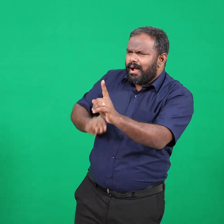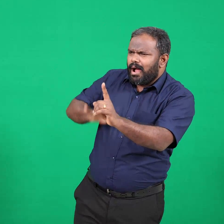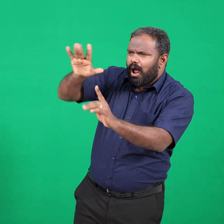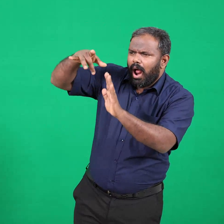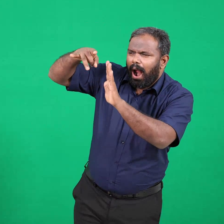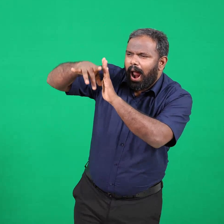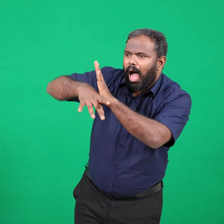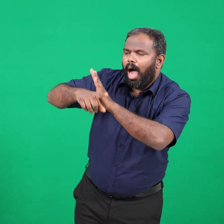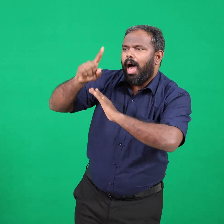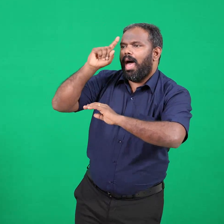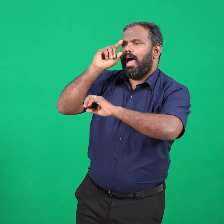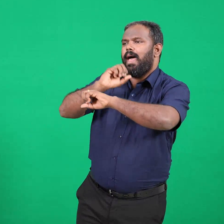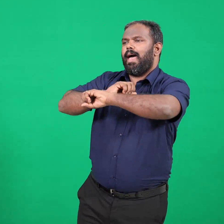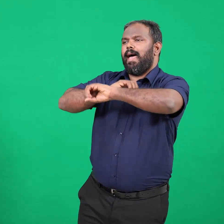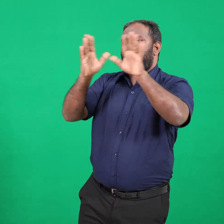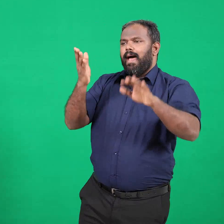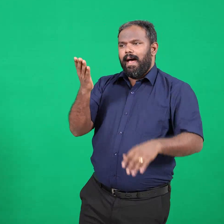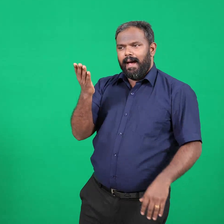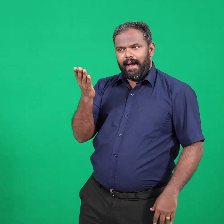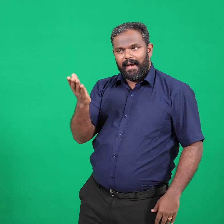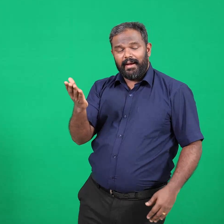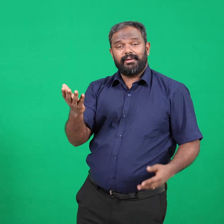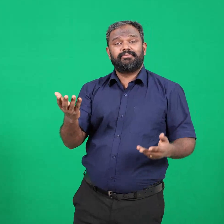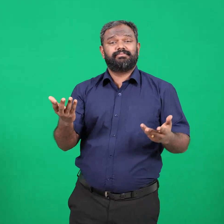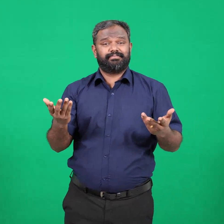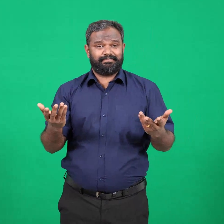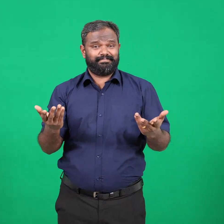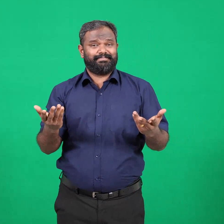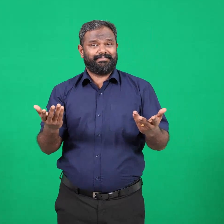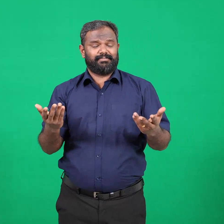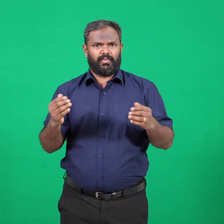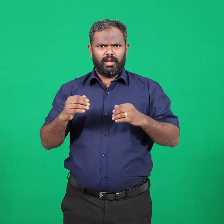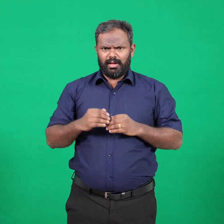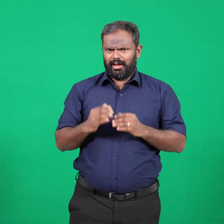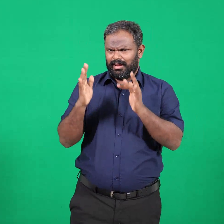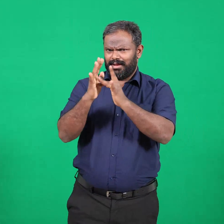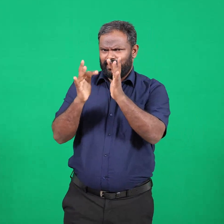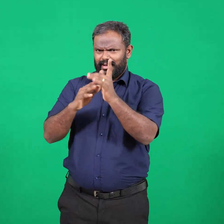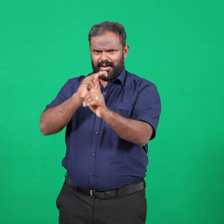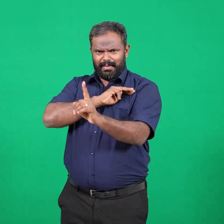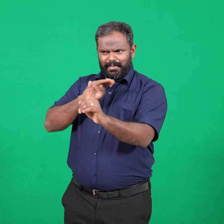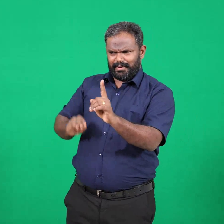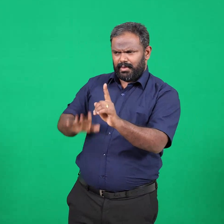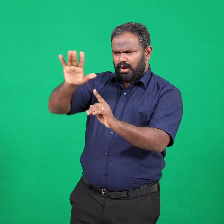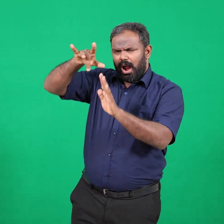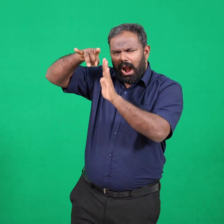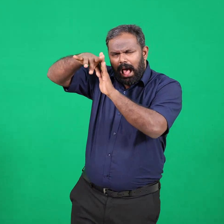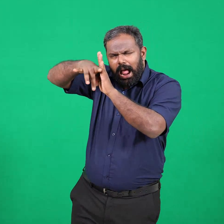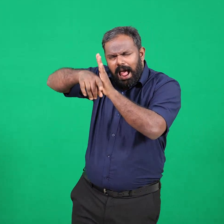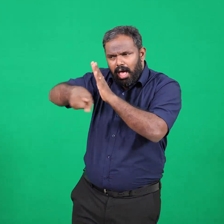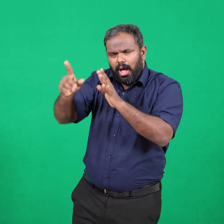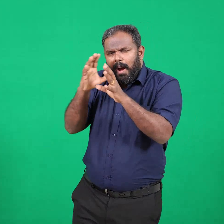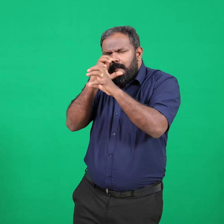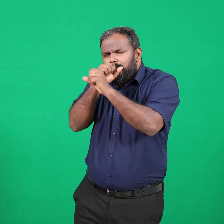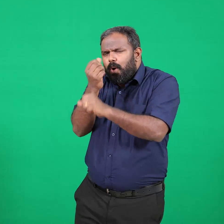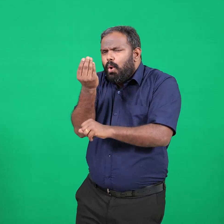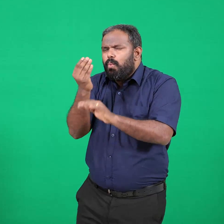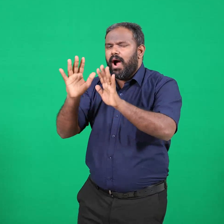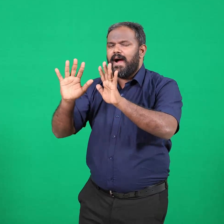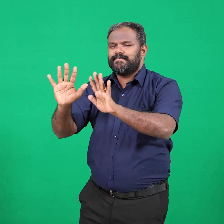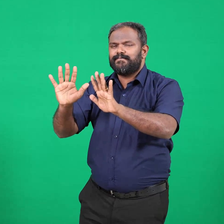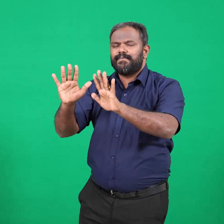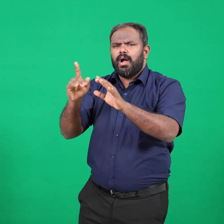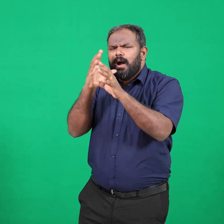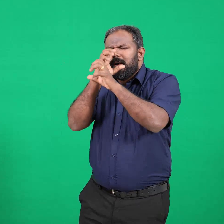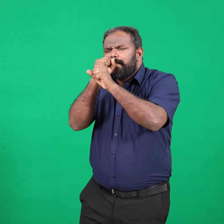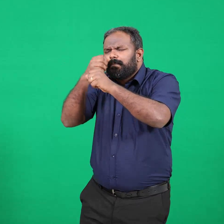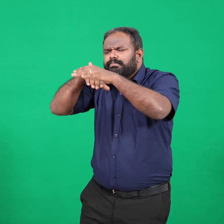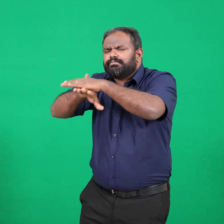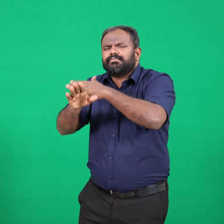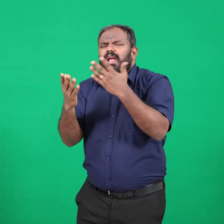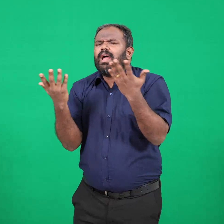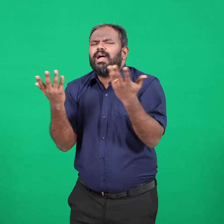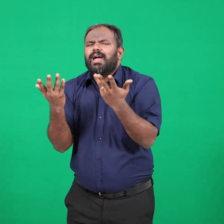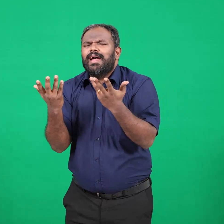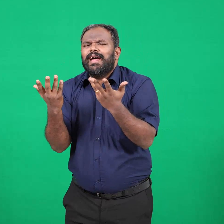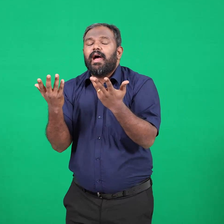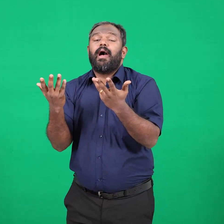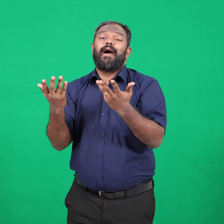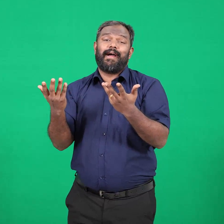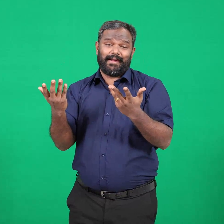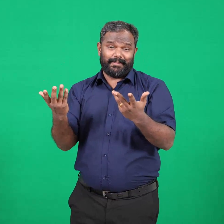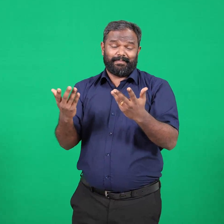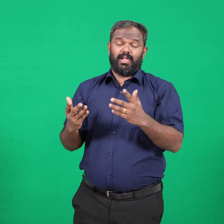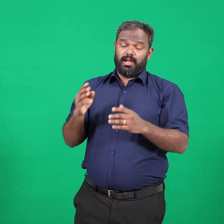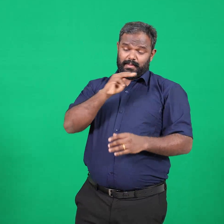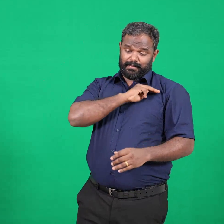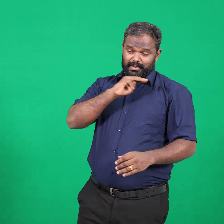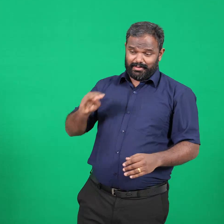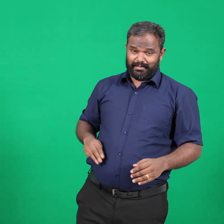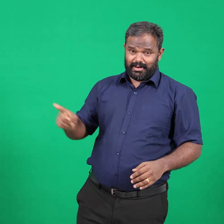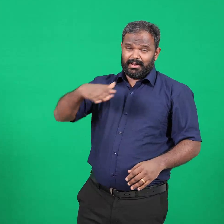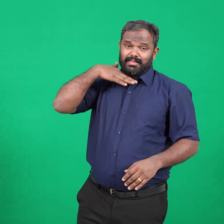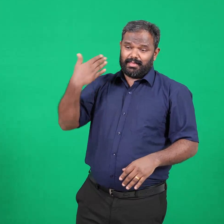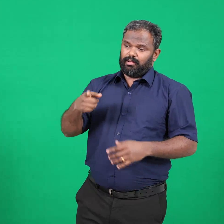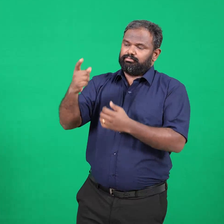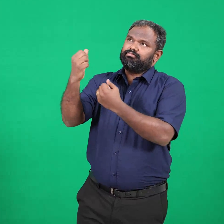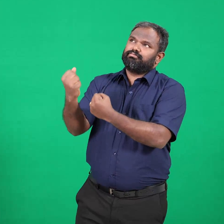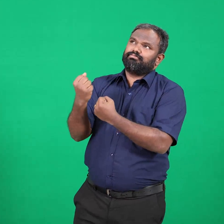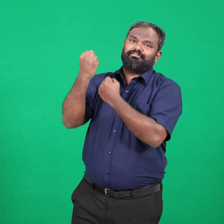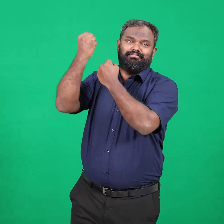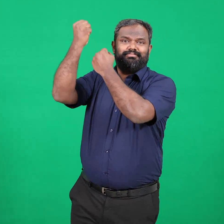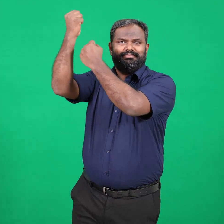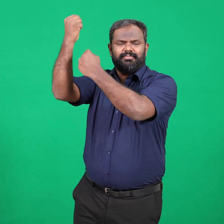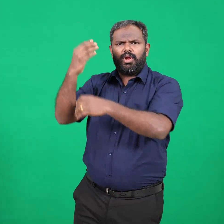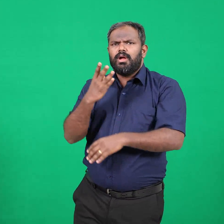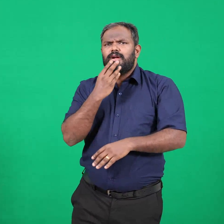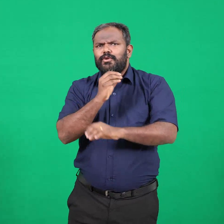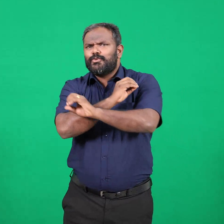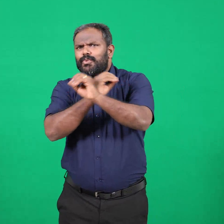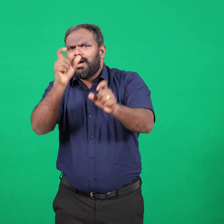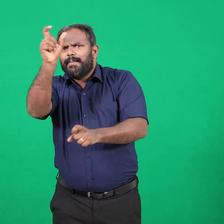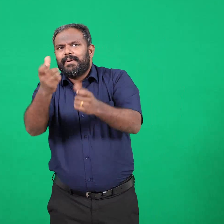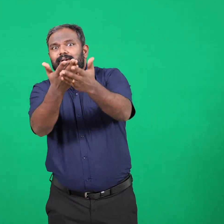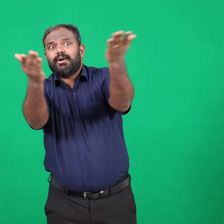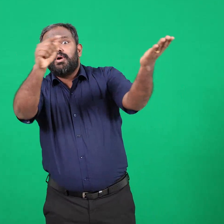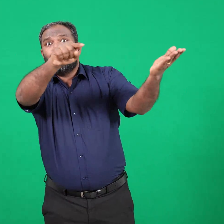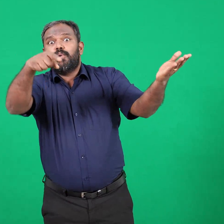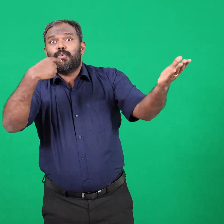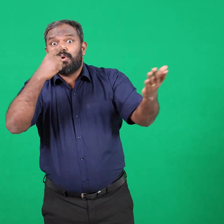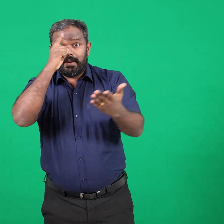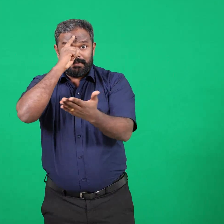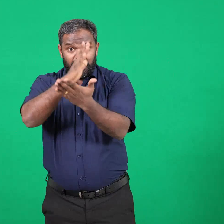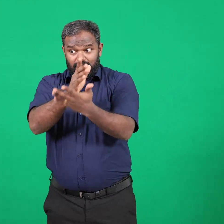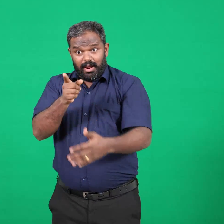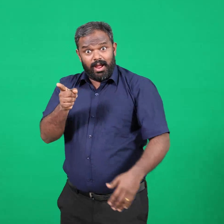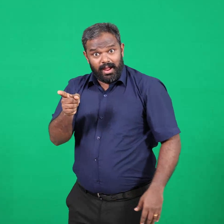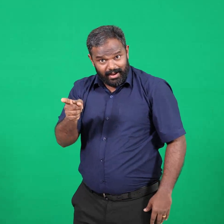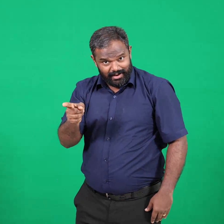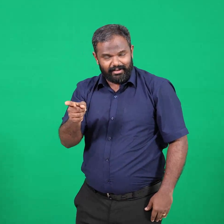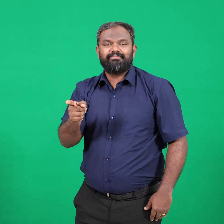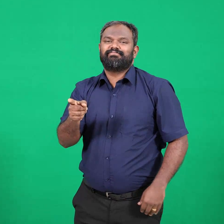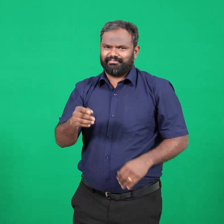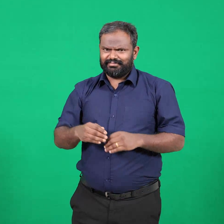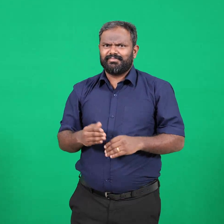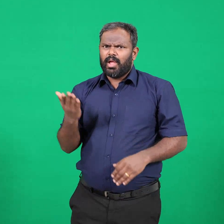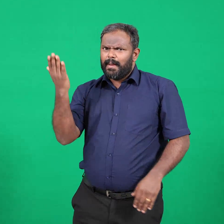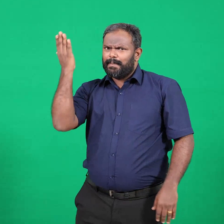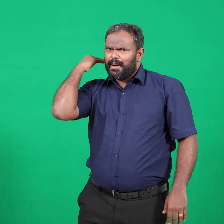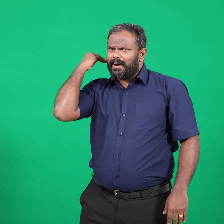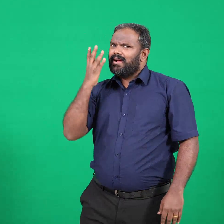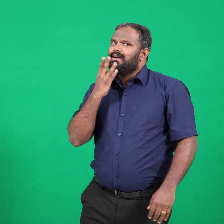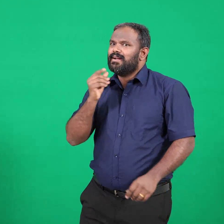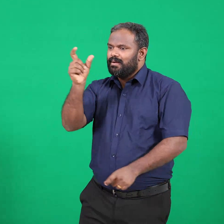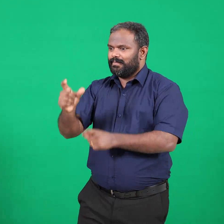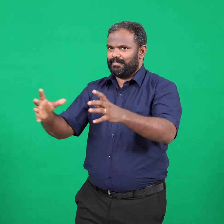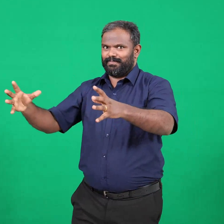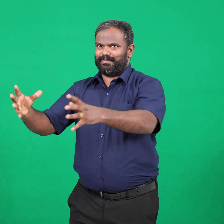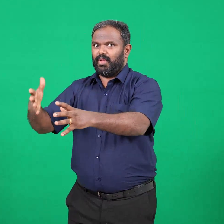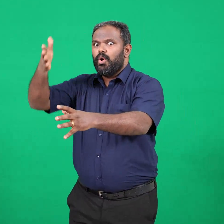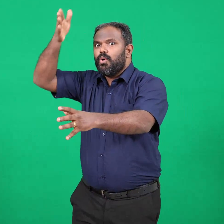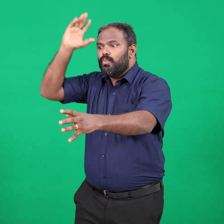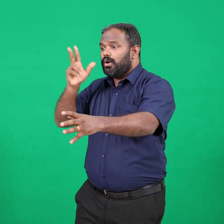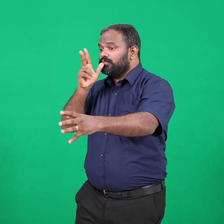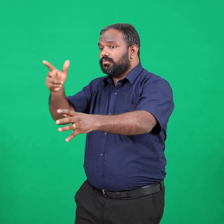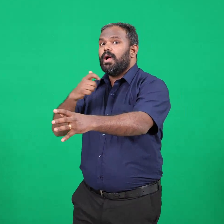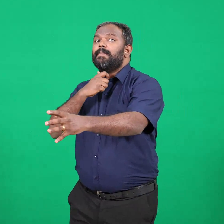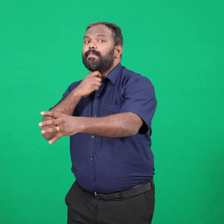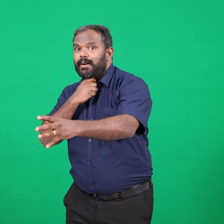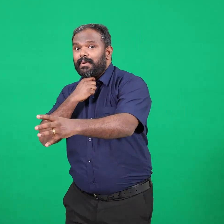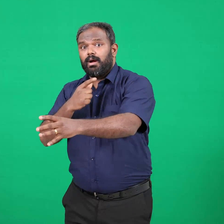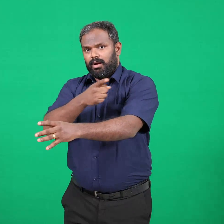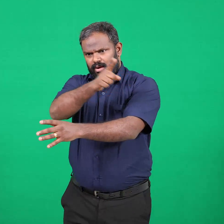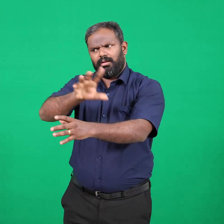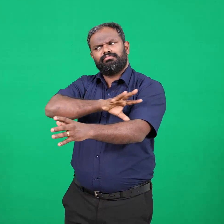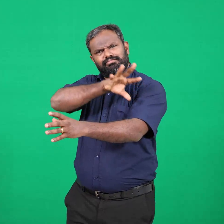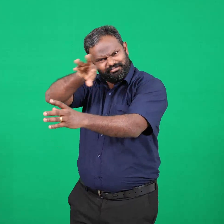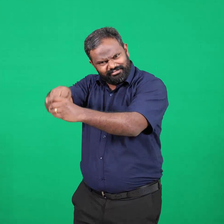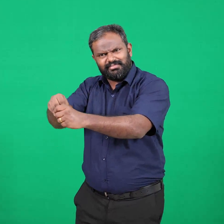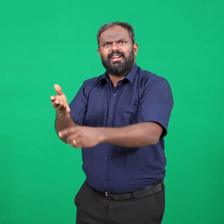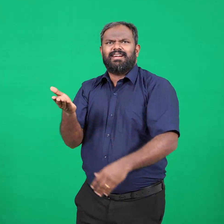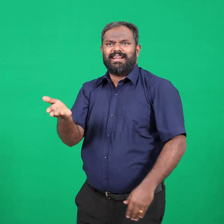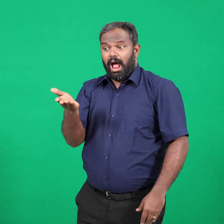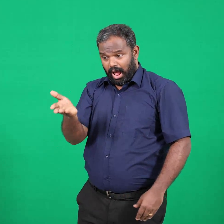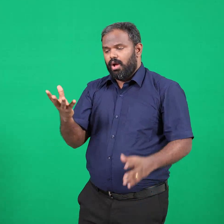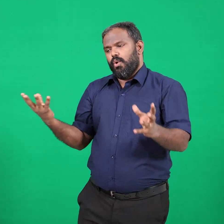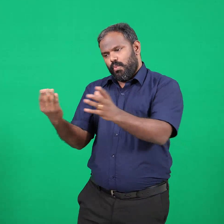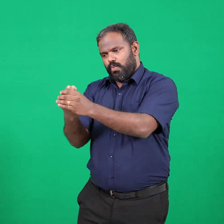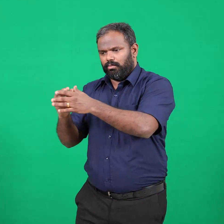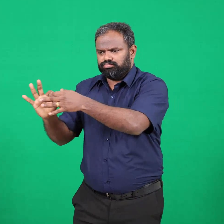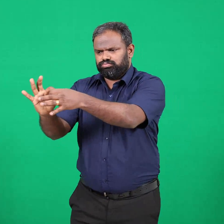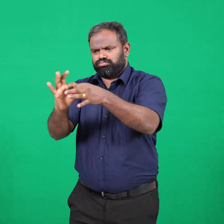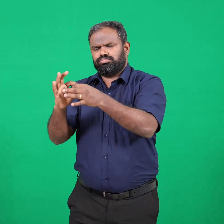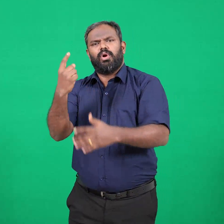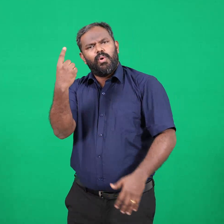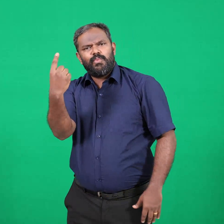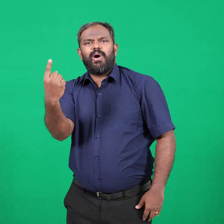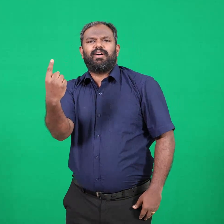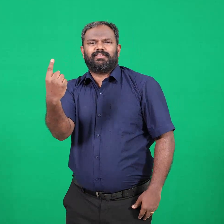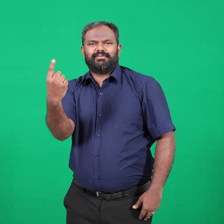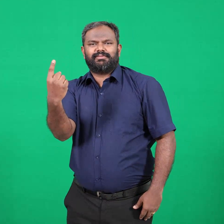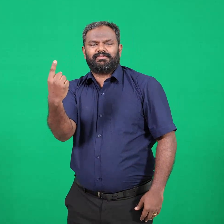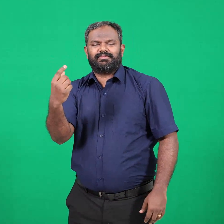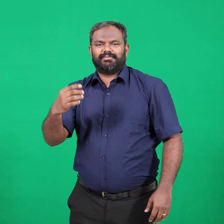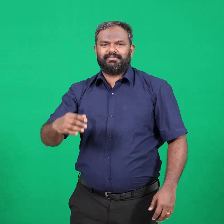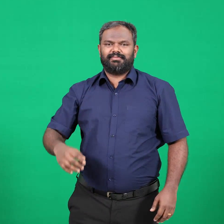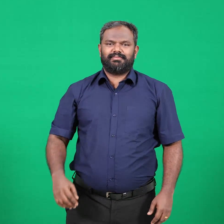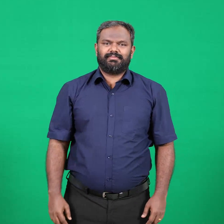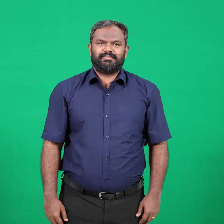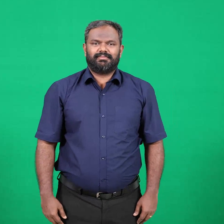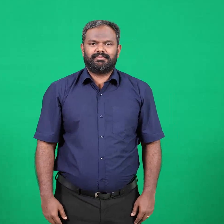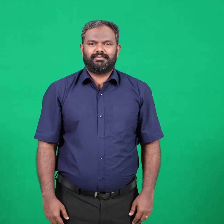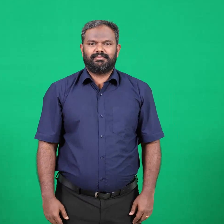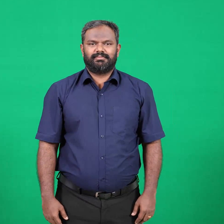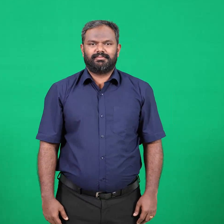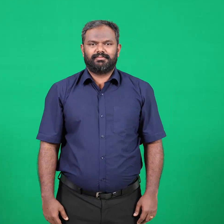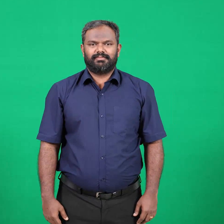This mystery is that through the gospel the Gentiles are fellow heirs, fellow members of the body, and fellow partakers of the promise in Christ Jesus.